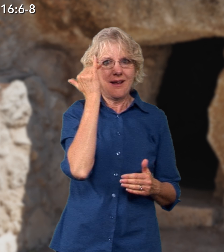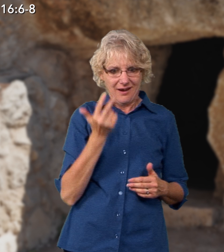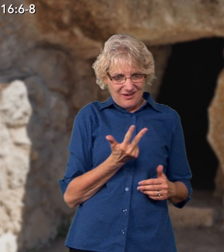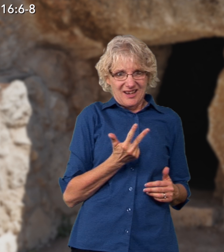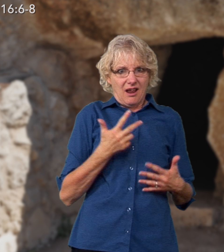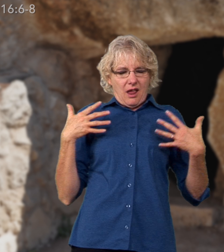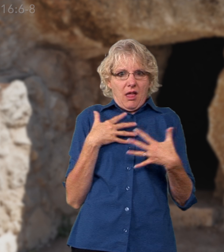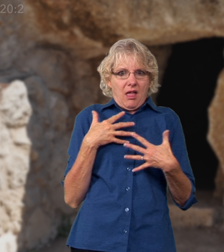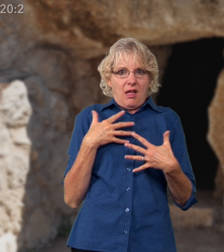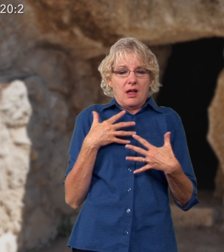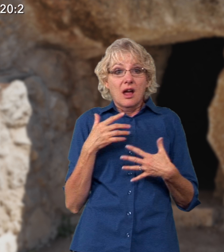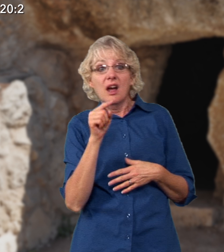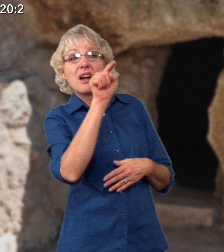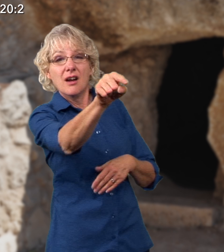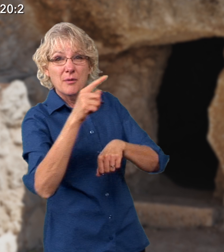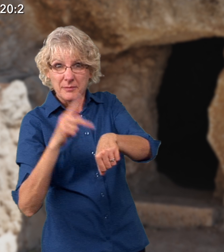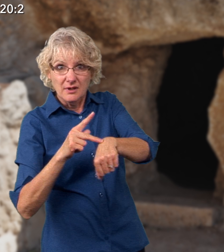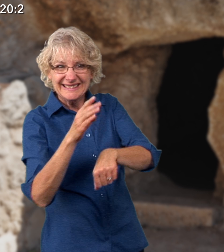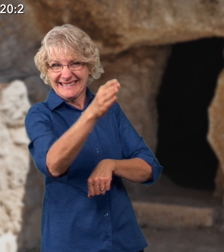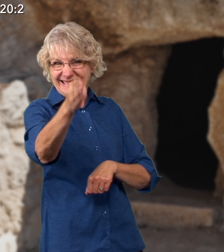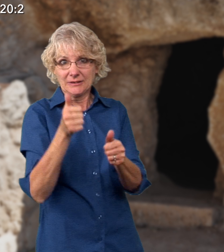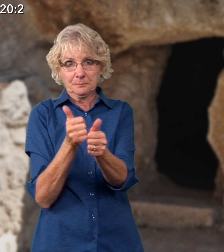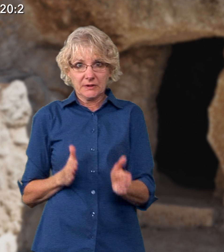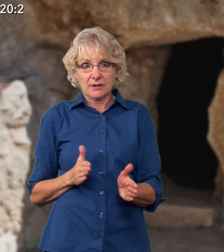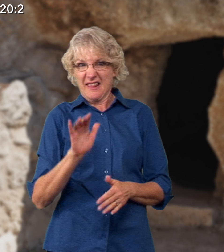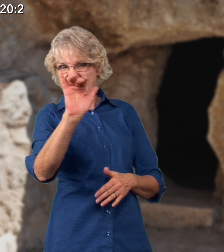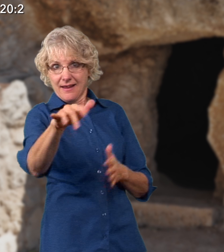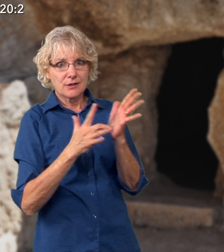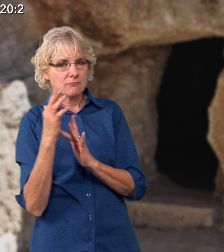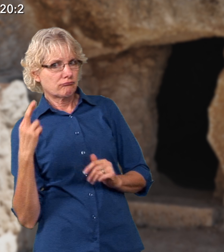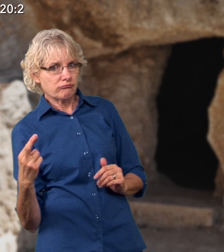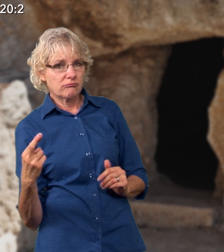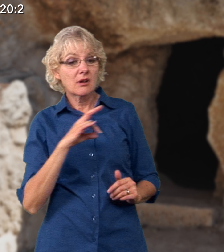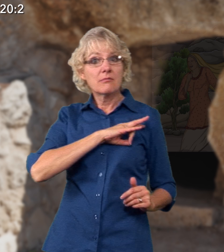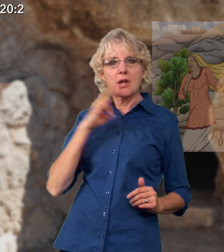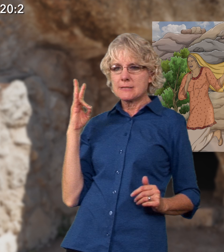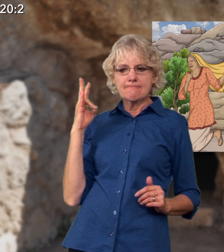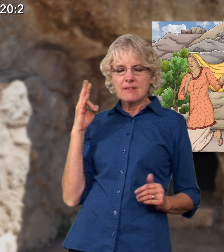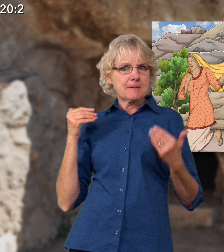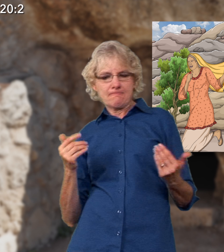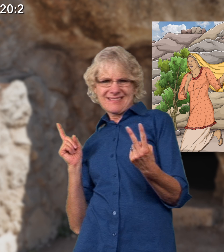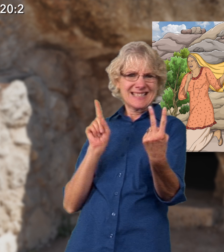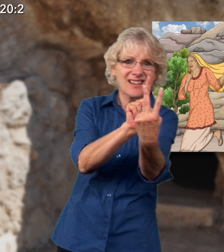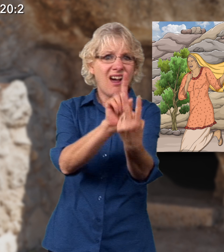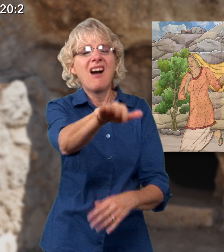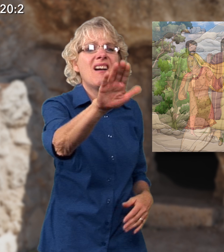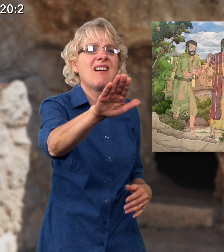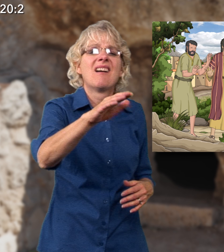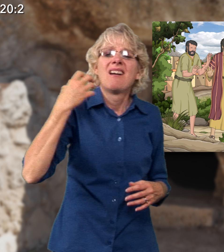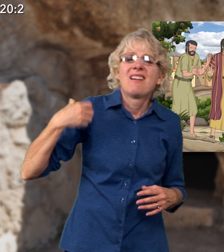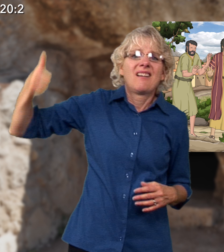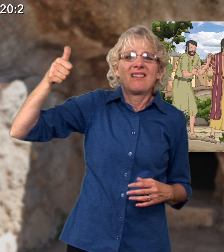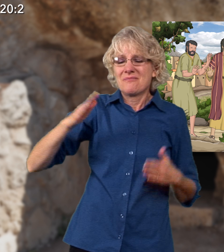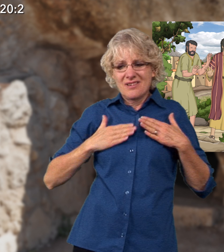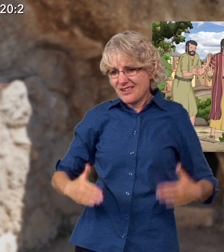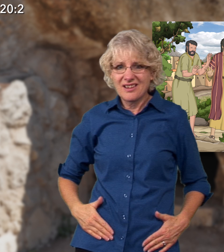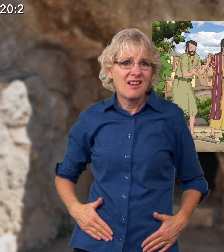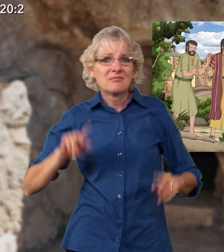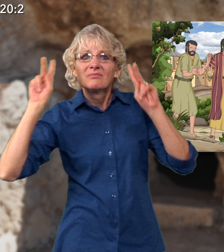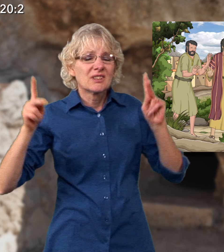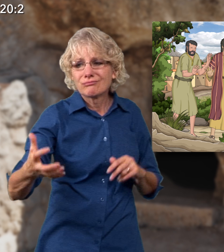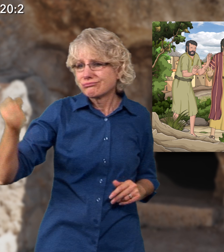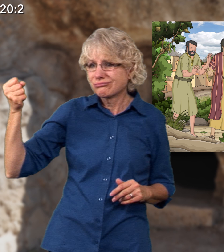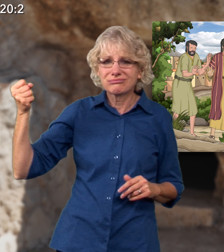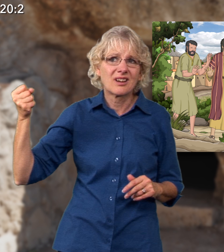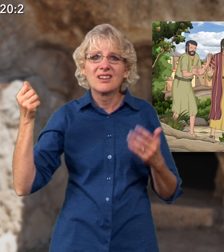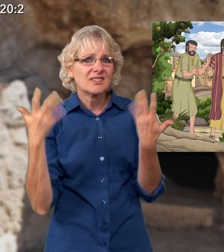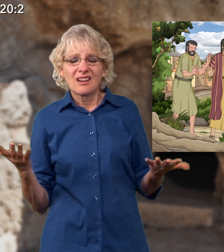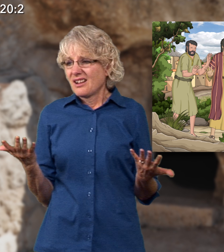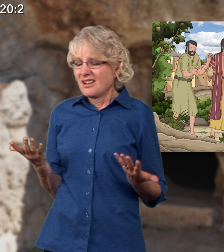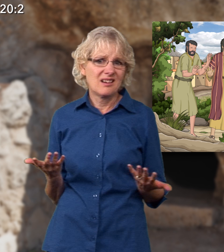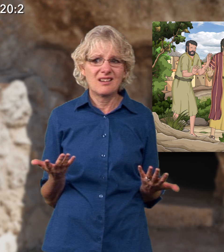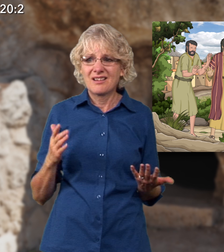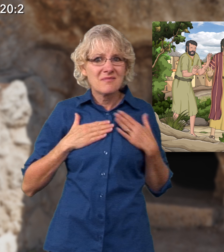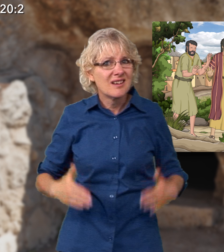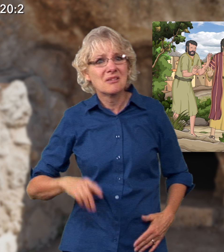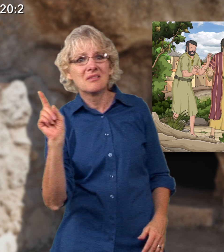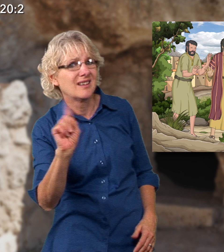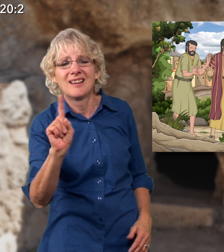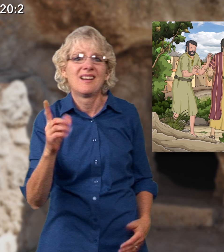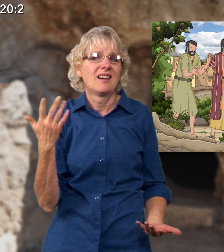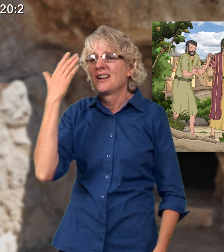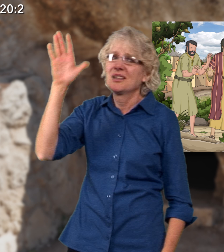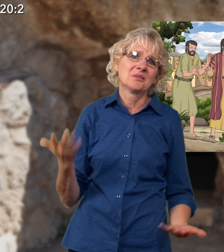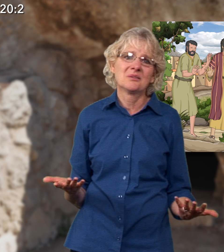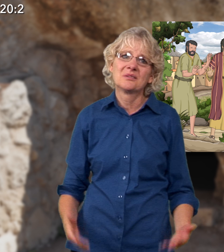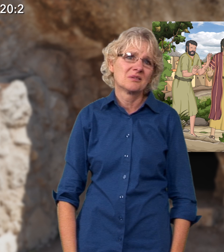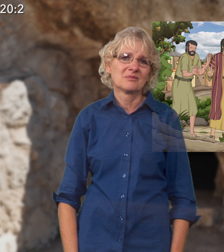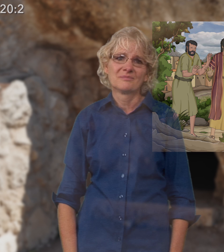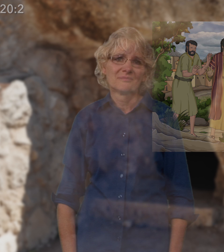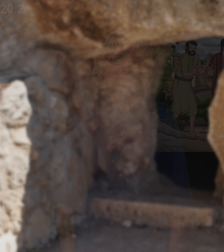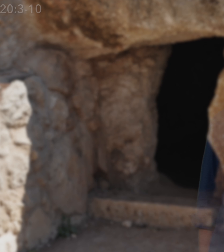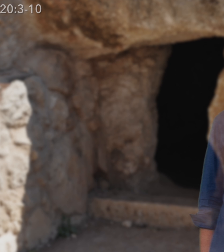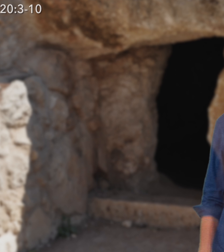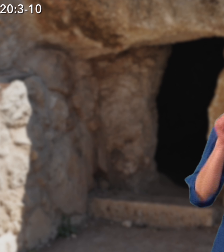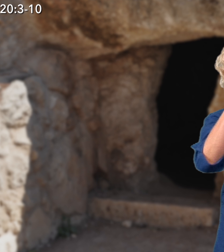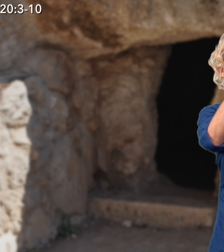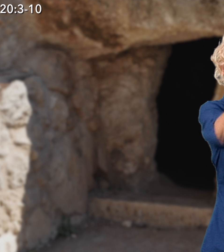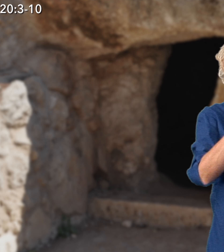So she came running to Simon Peter and the other disciple, the one whom Jesus loved. “They have taken the Lord out of the tomb,” she said, “and we do not know where they have put Him!”